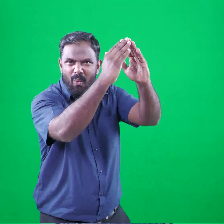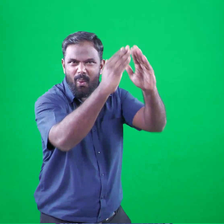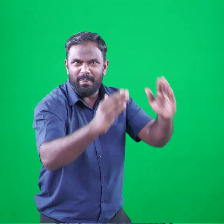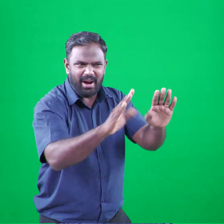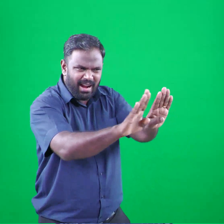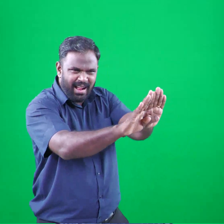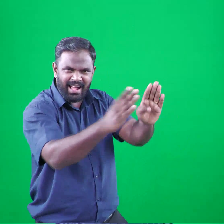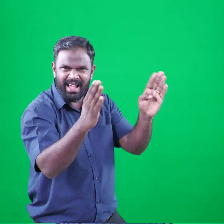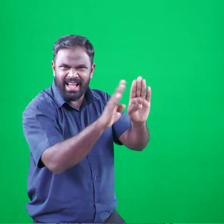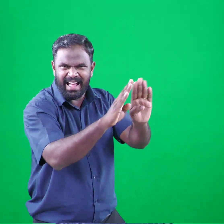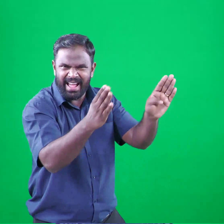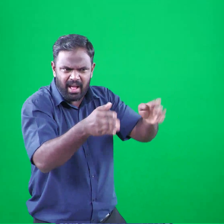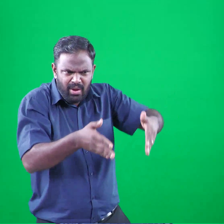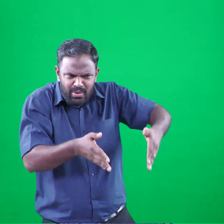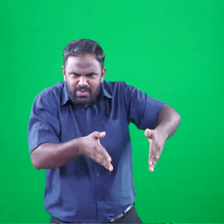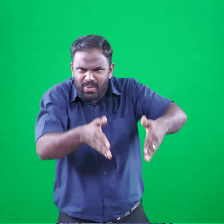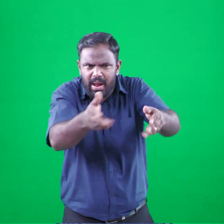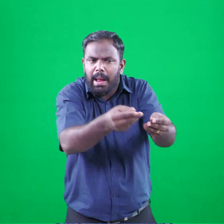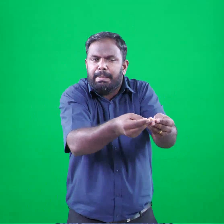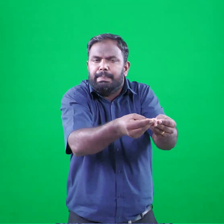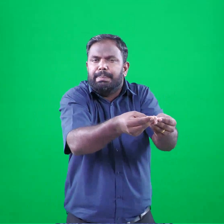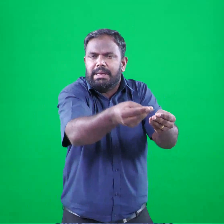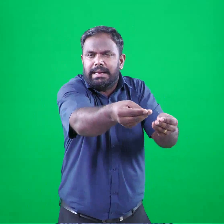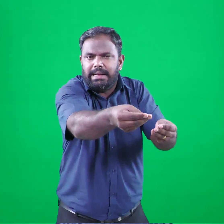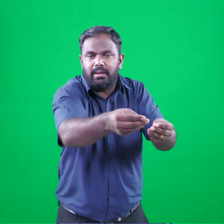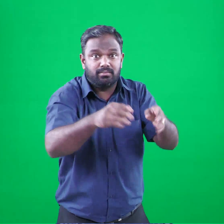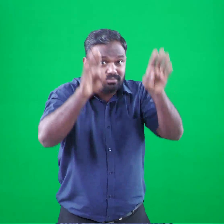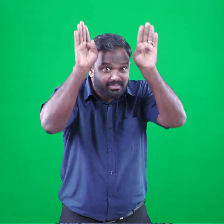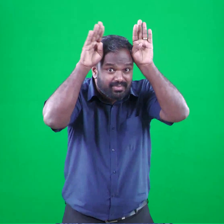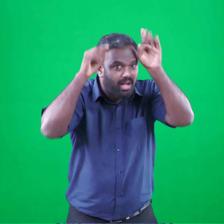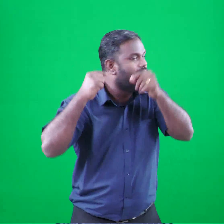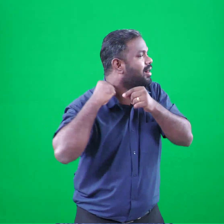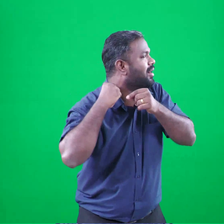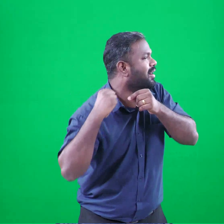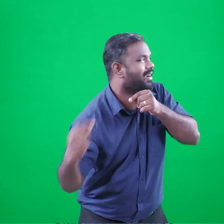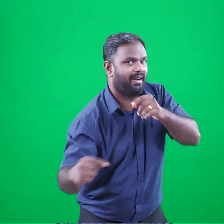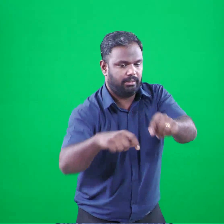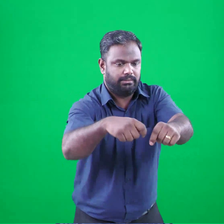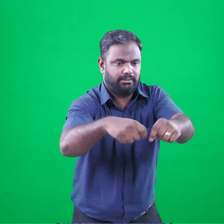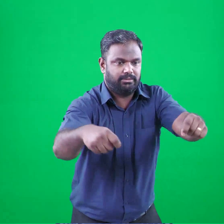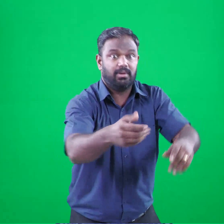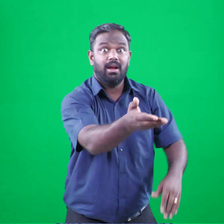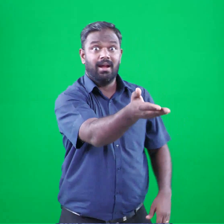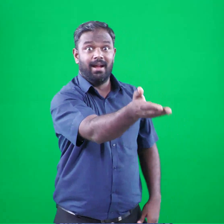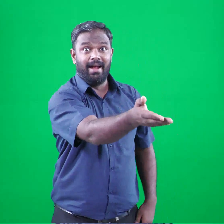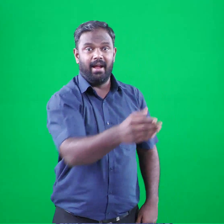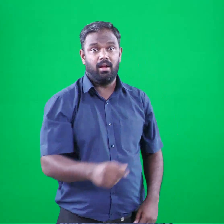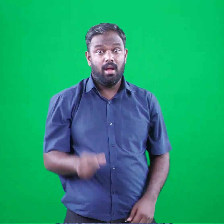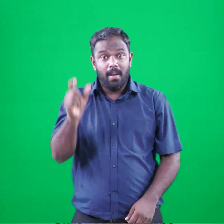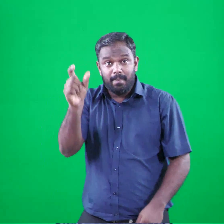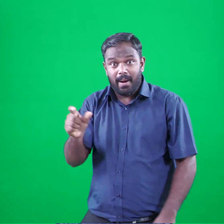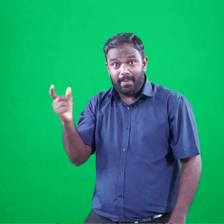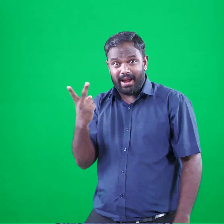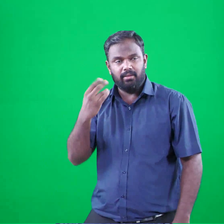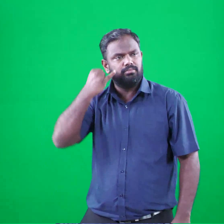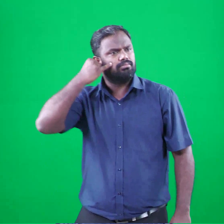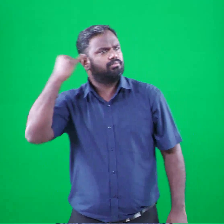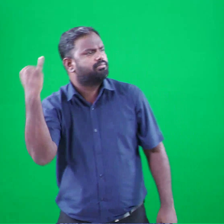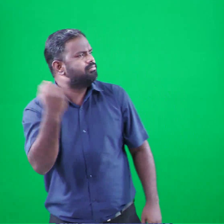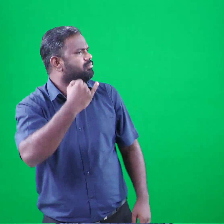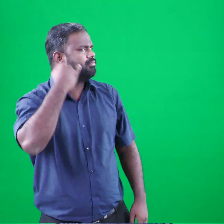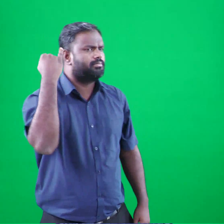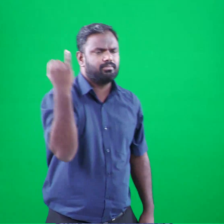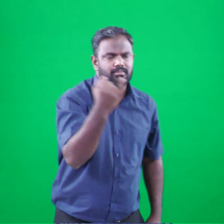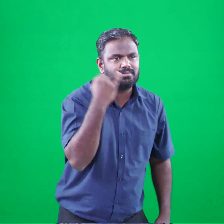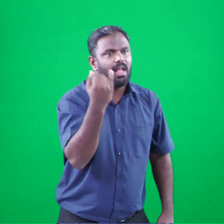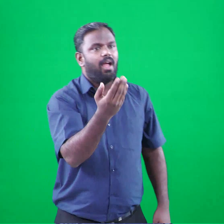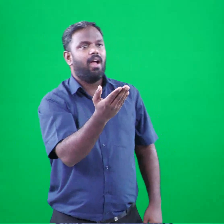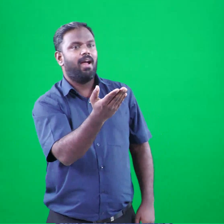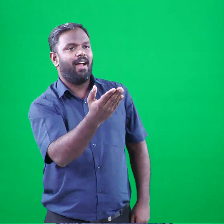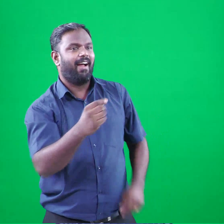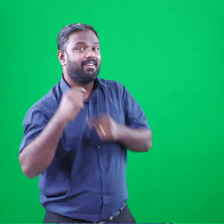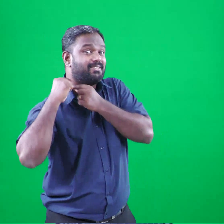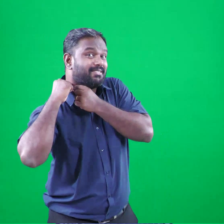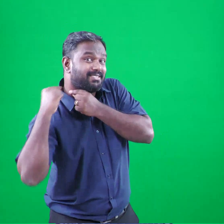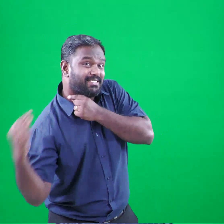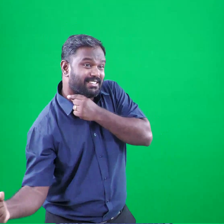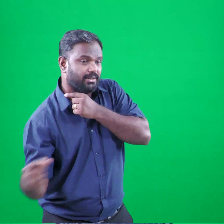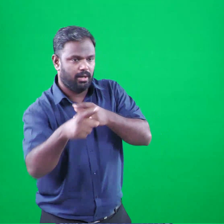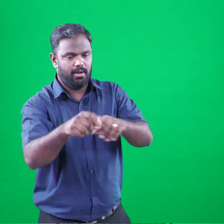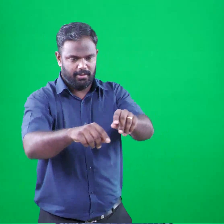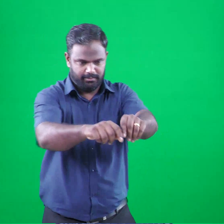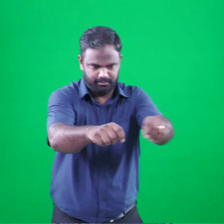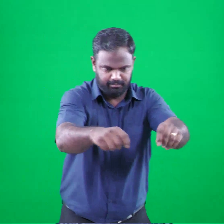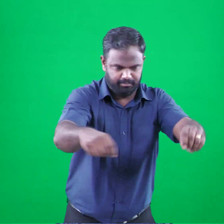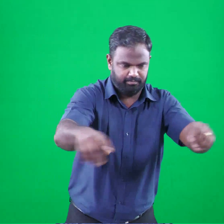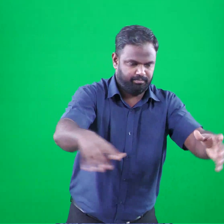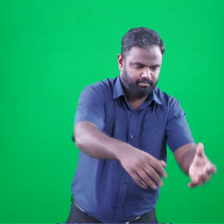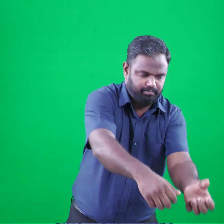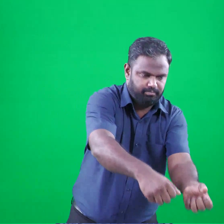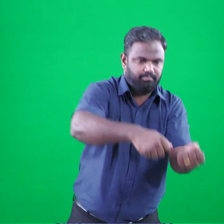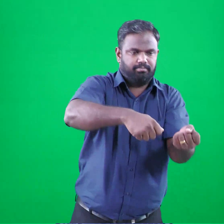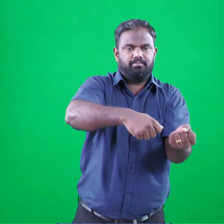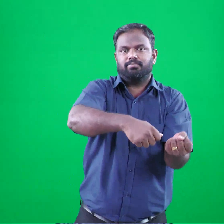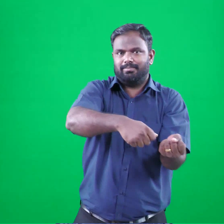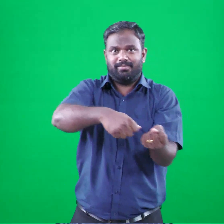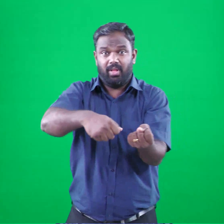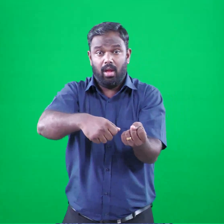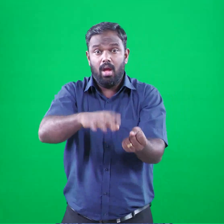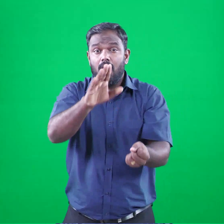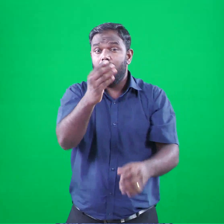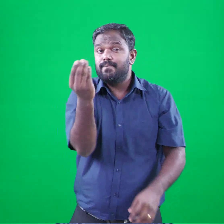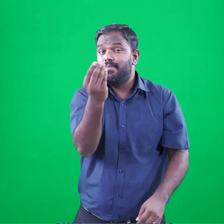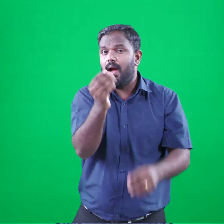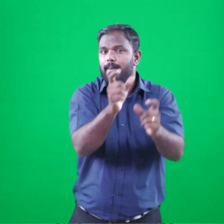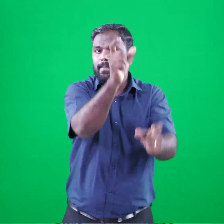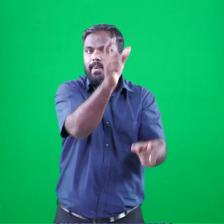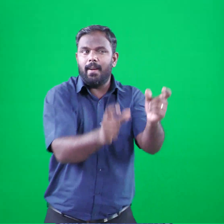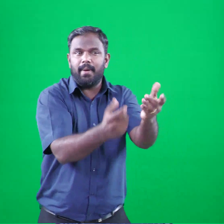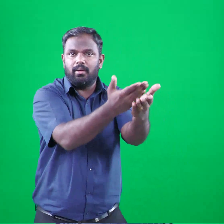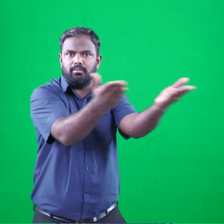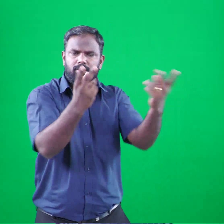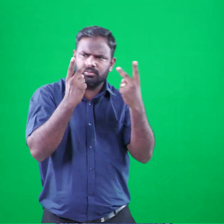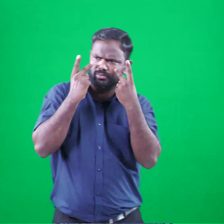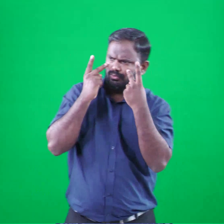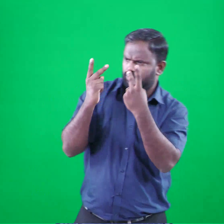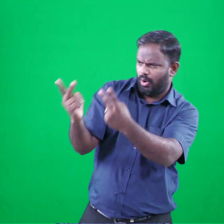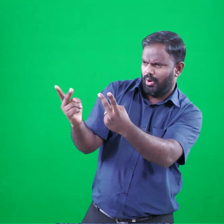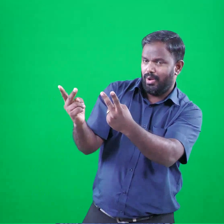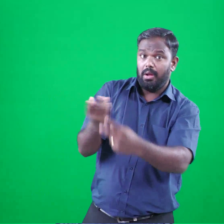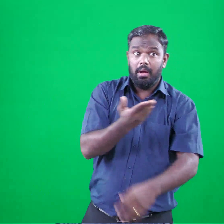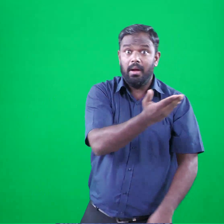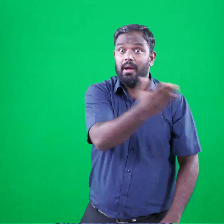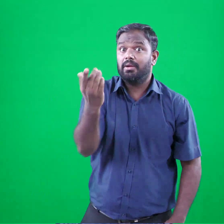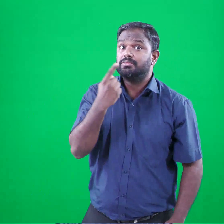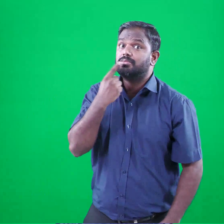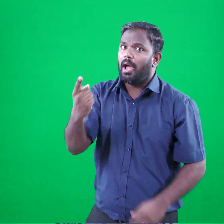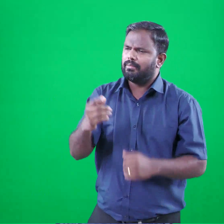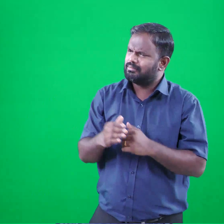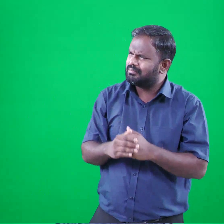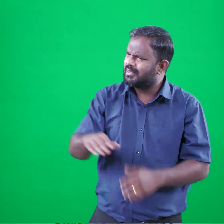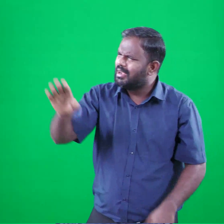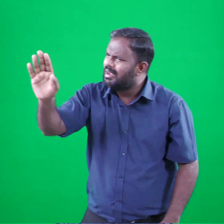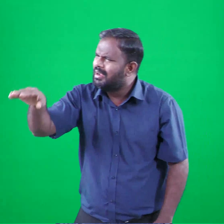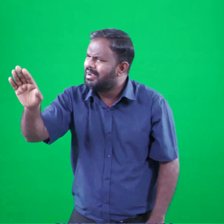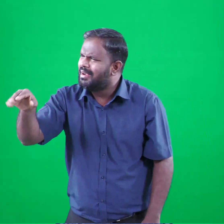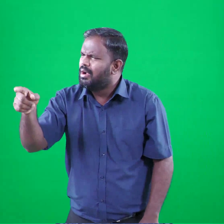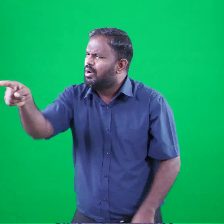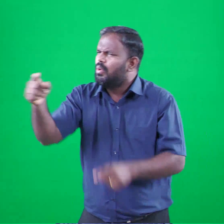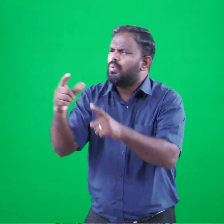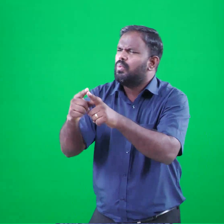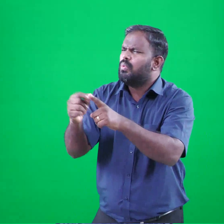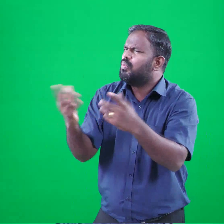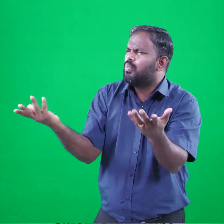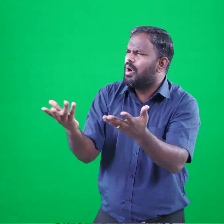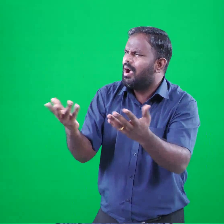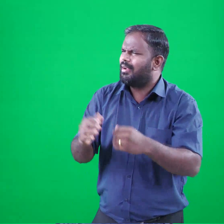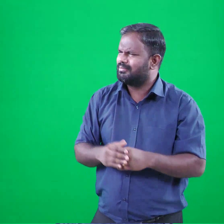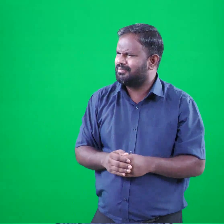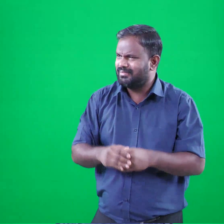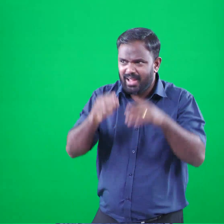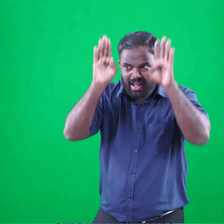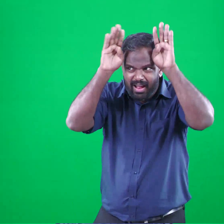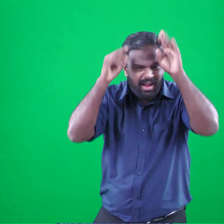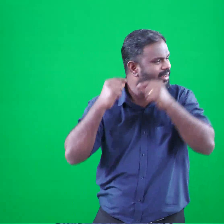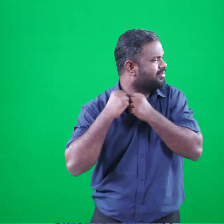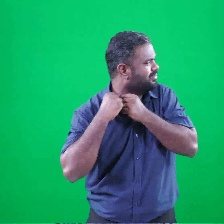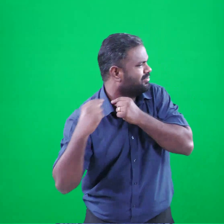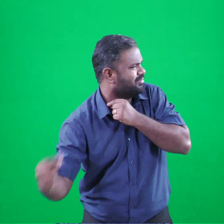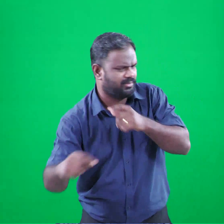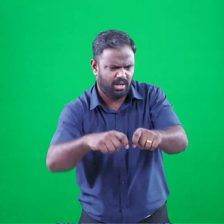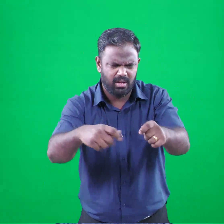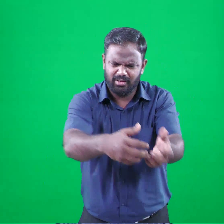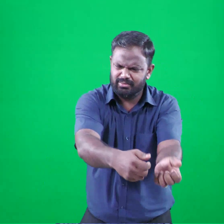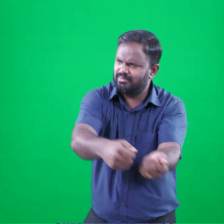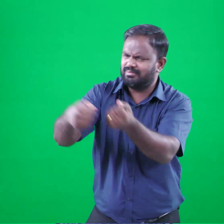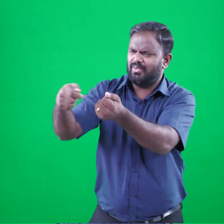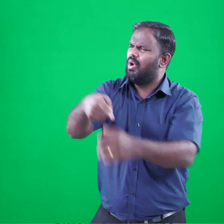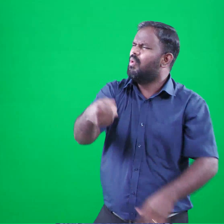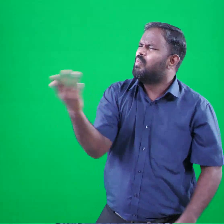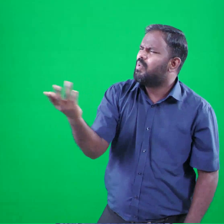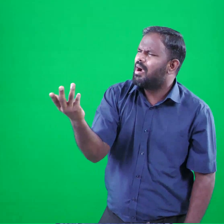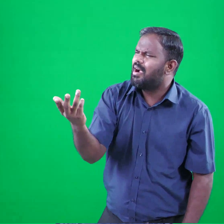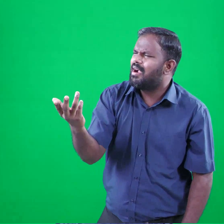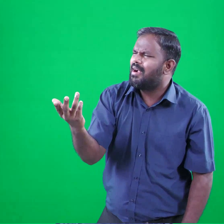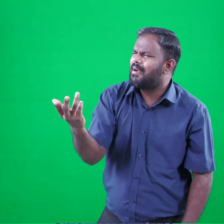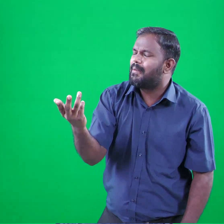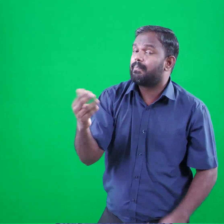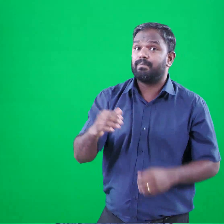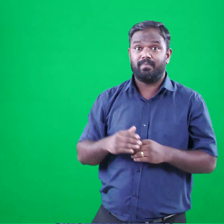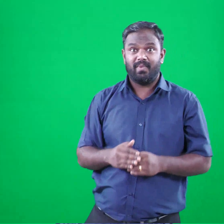They untied it, and some who were standing there asked, "Why are you untying the colt?"